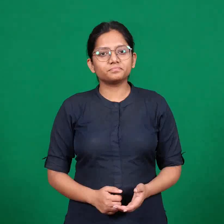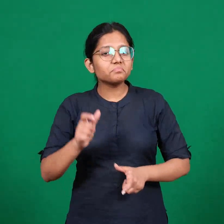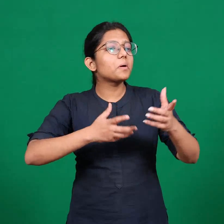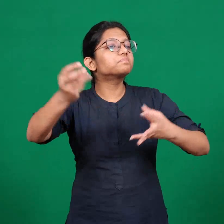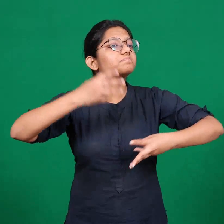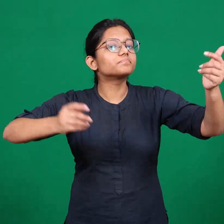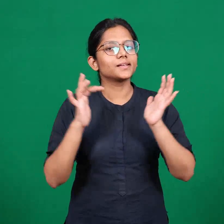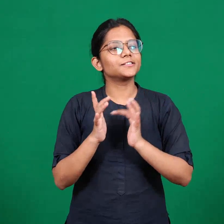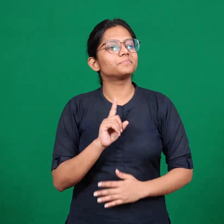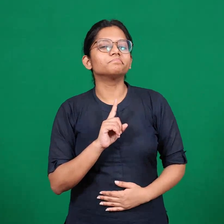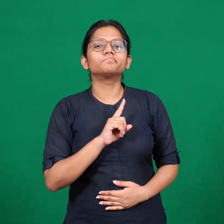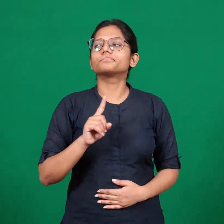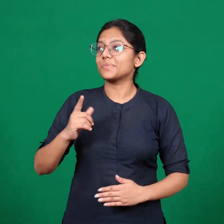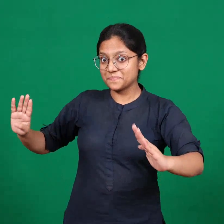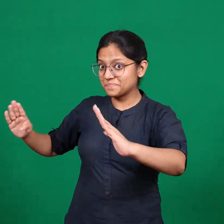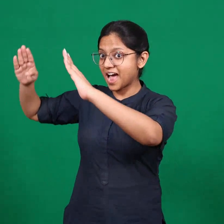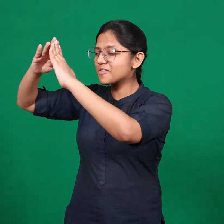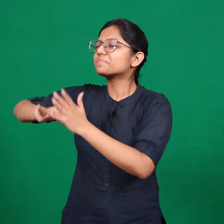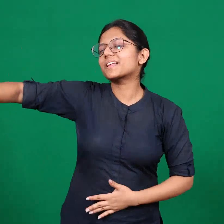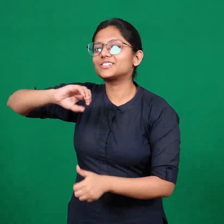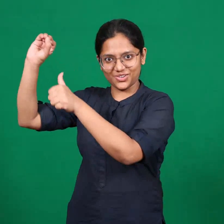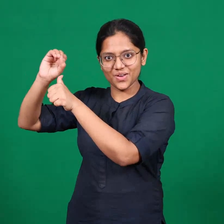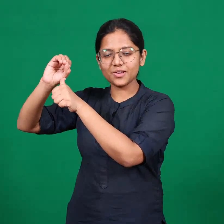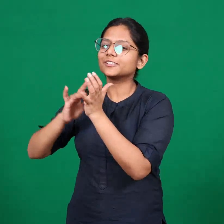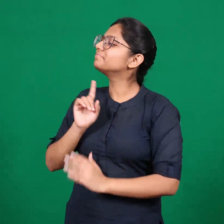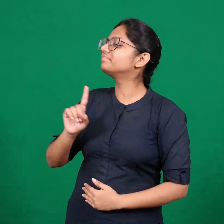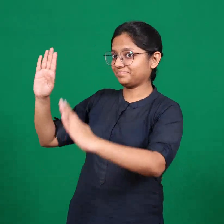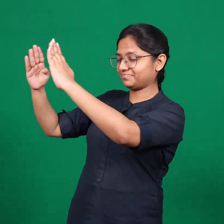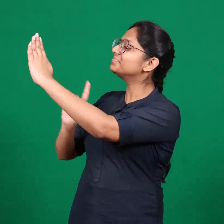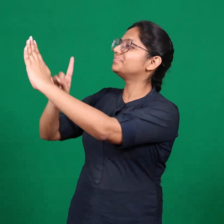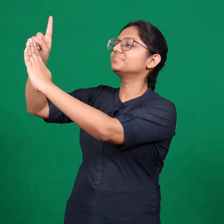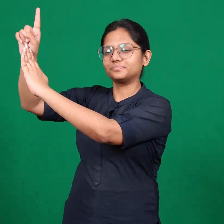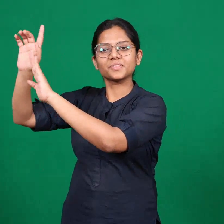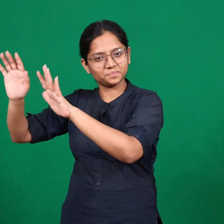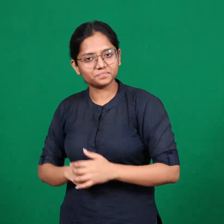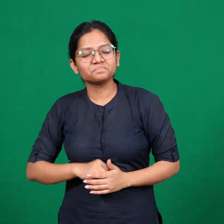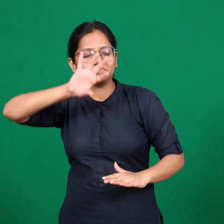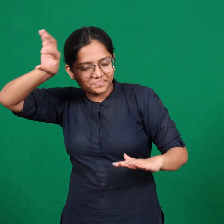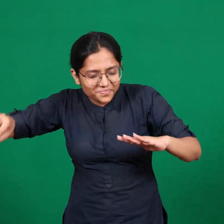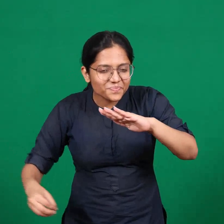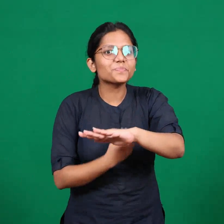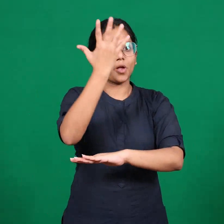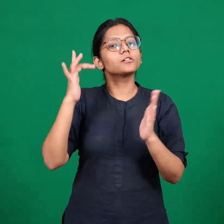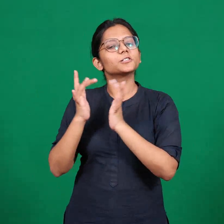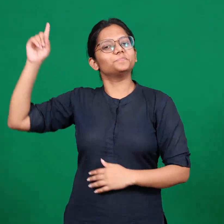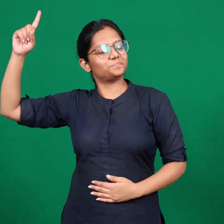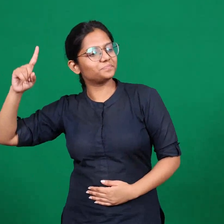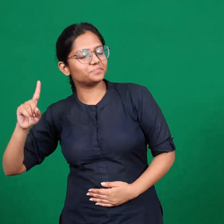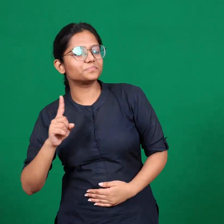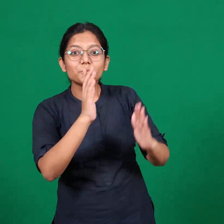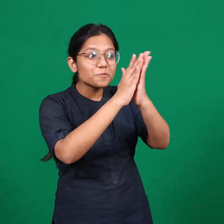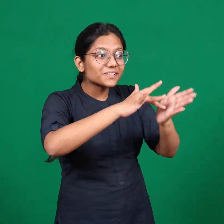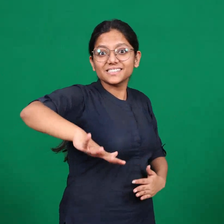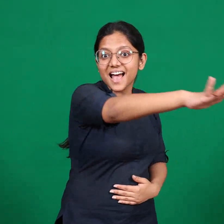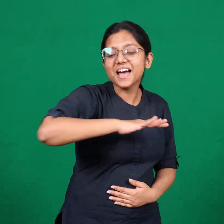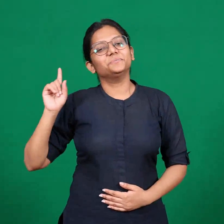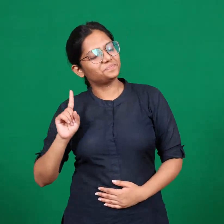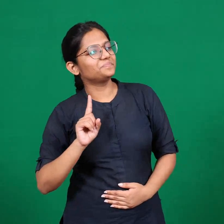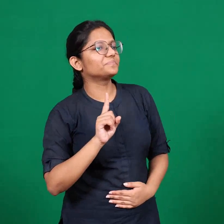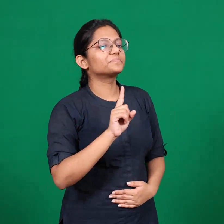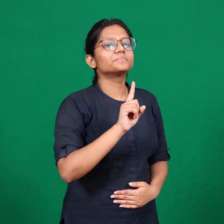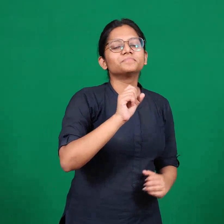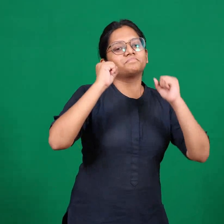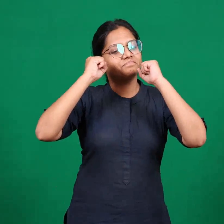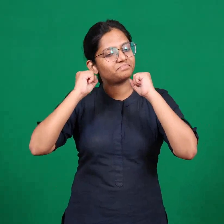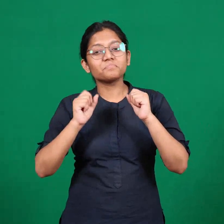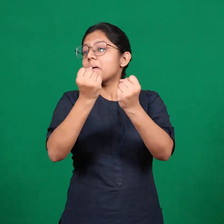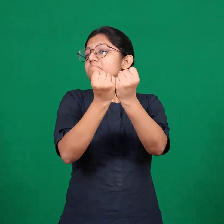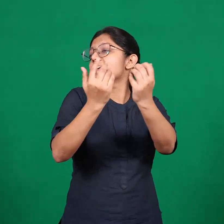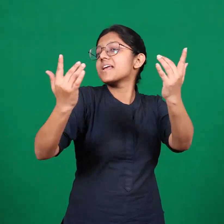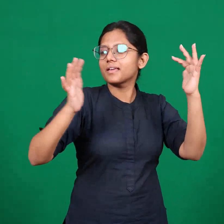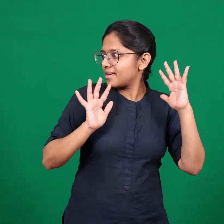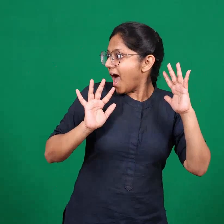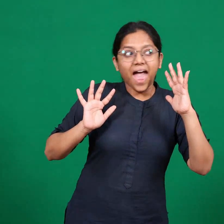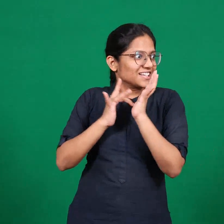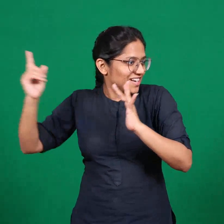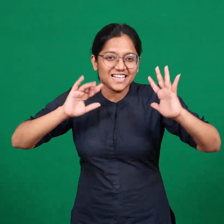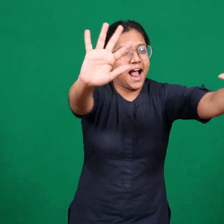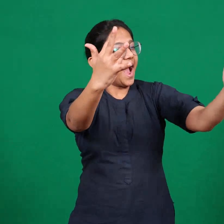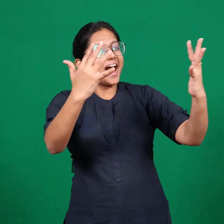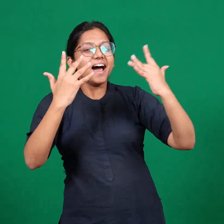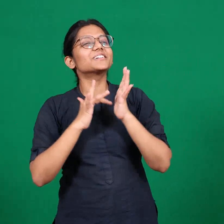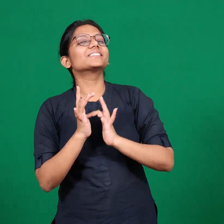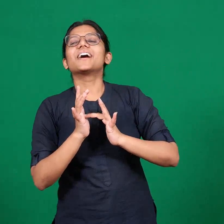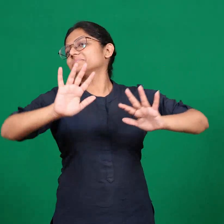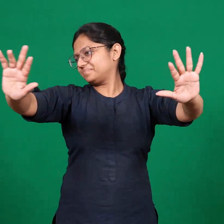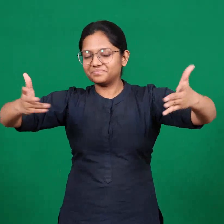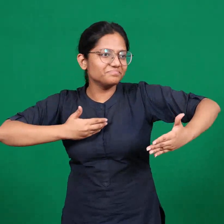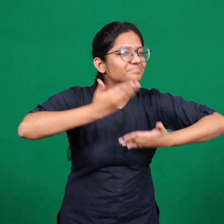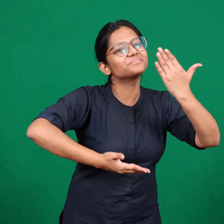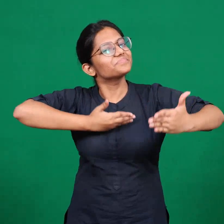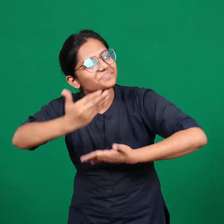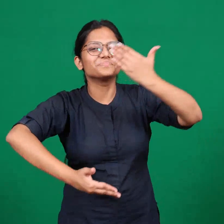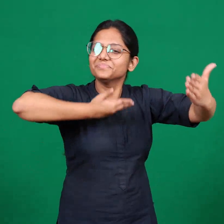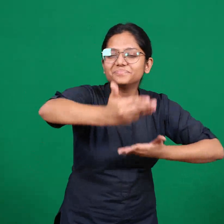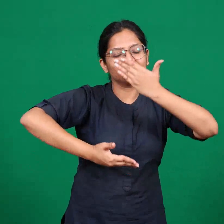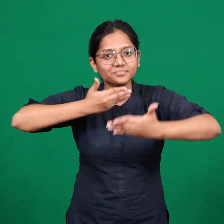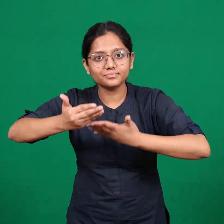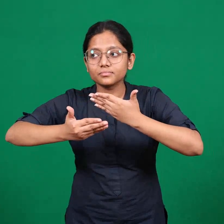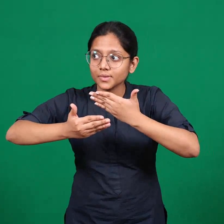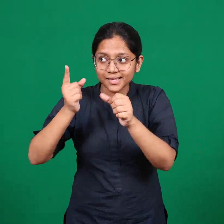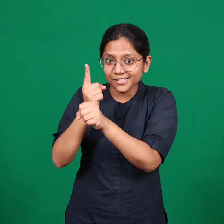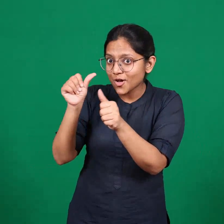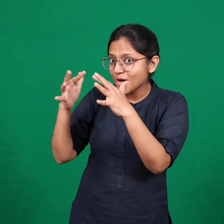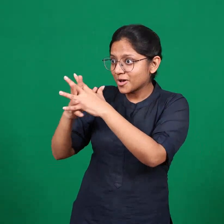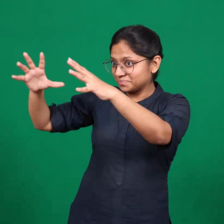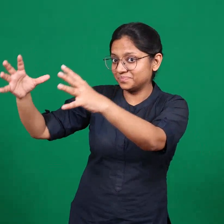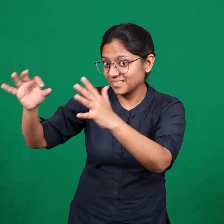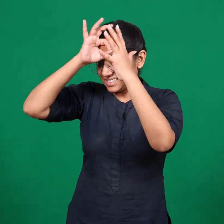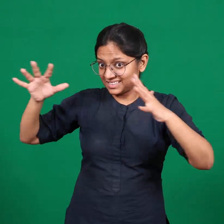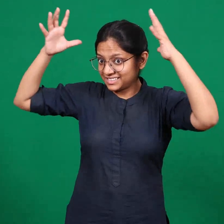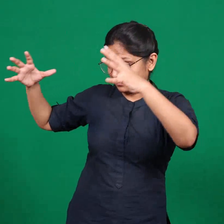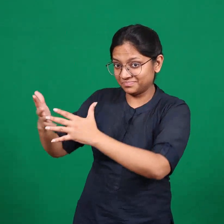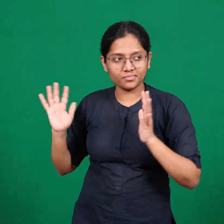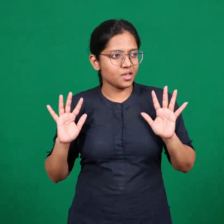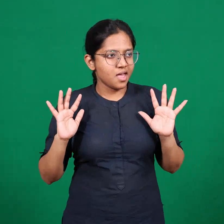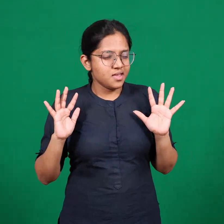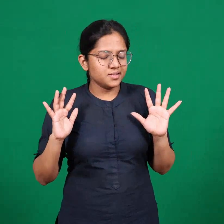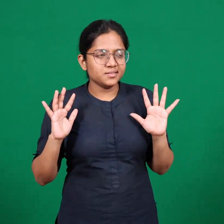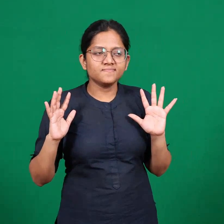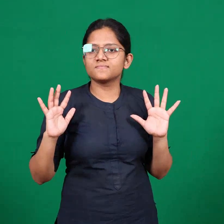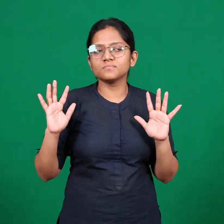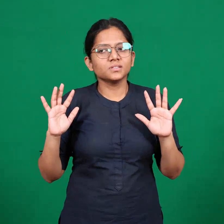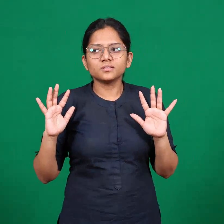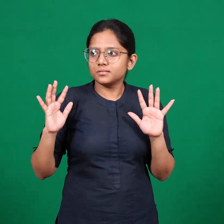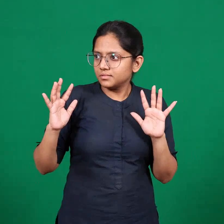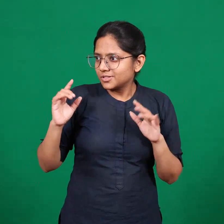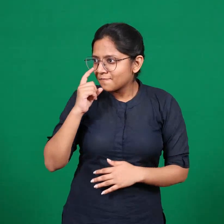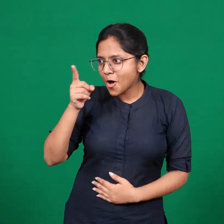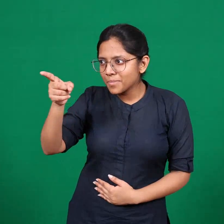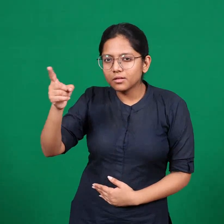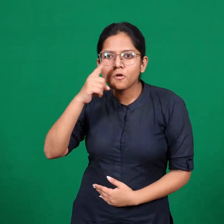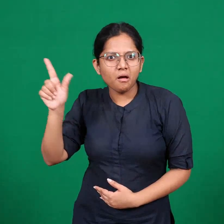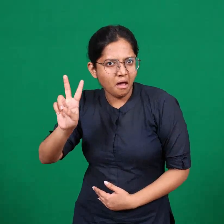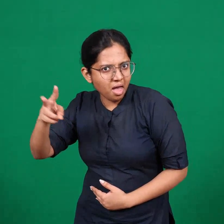But Jesus went to the Mount of Olives. Early in the morning He went back into the temple courts. All the people came to Him, and He sat down to teach them. The scribes and Pharisees, however, brought to Him a woman caught in adultery.